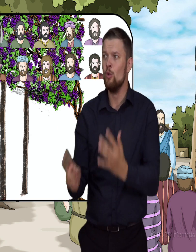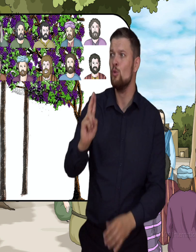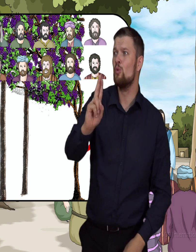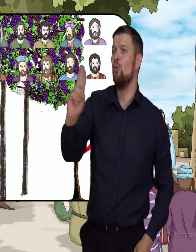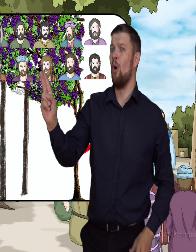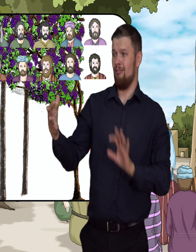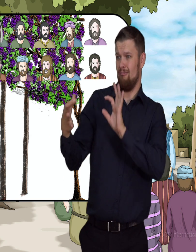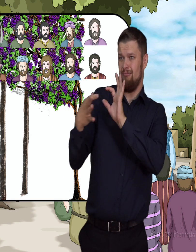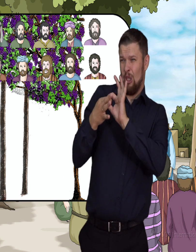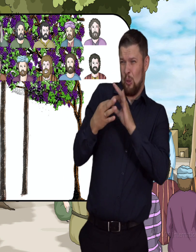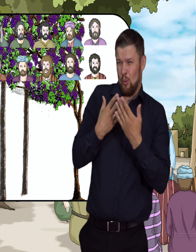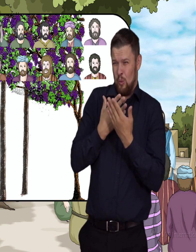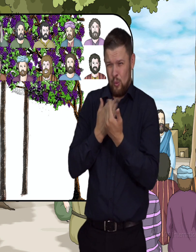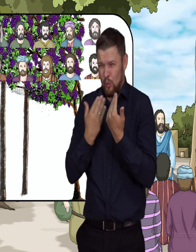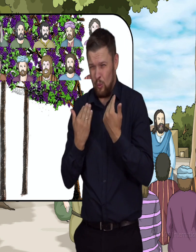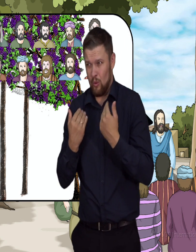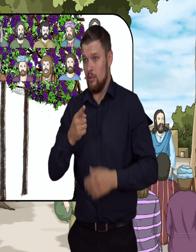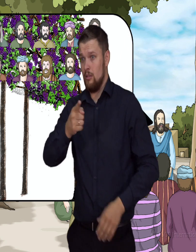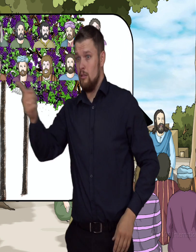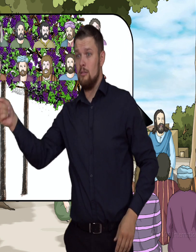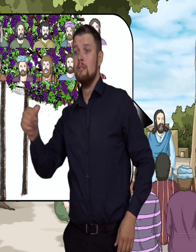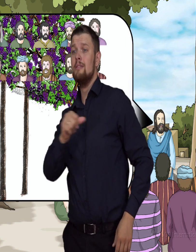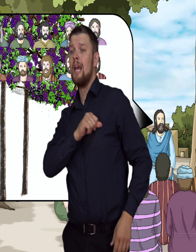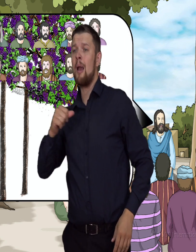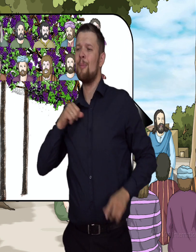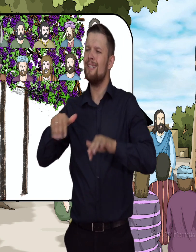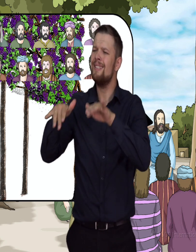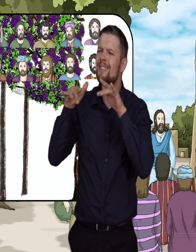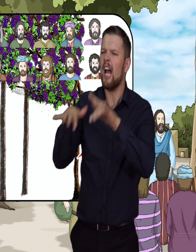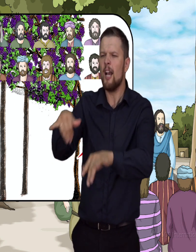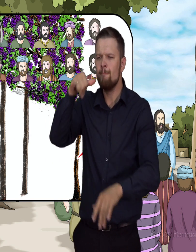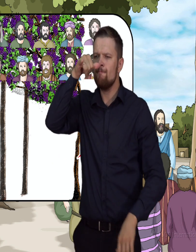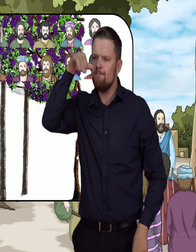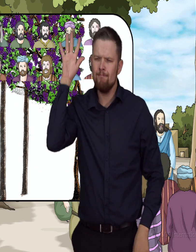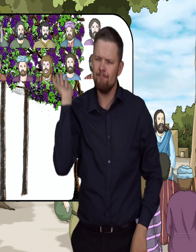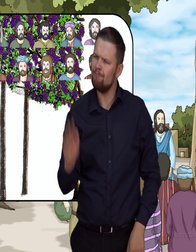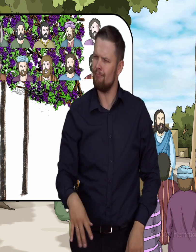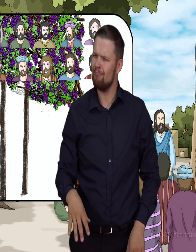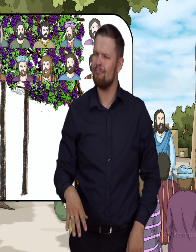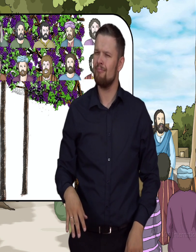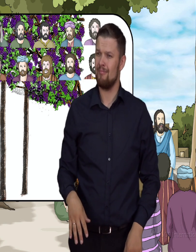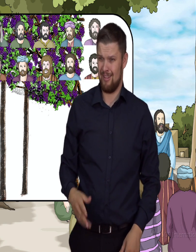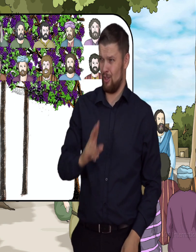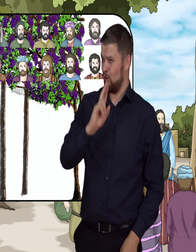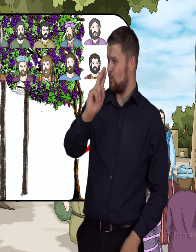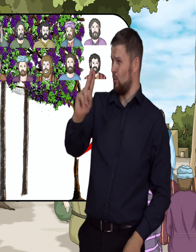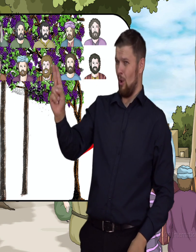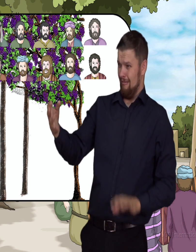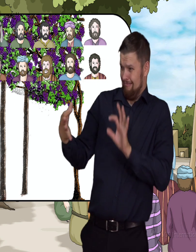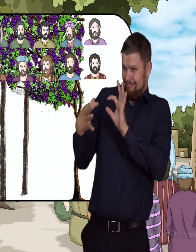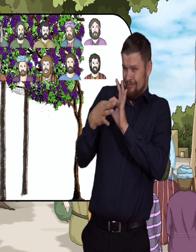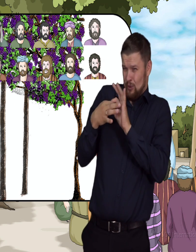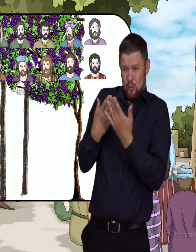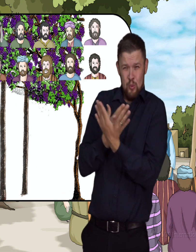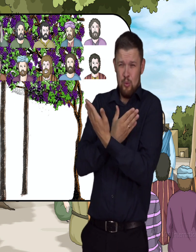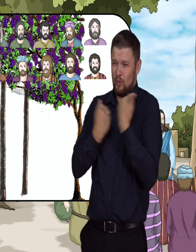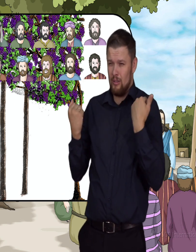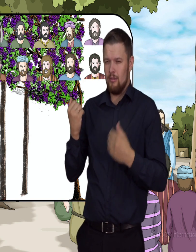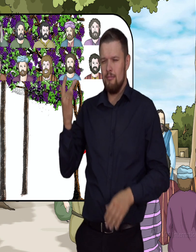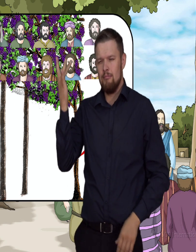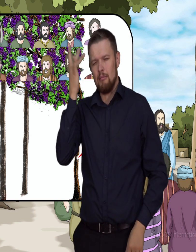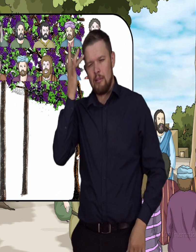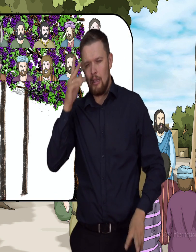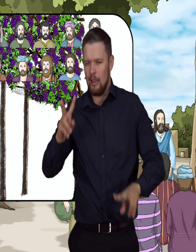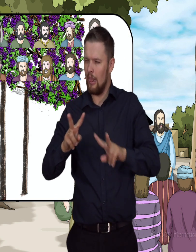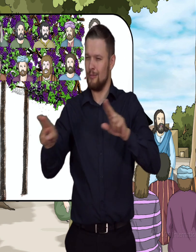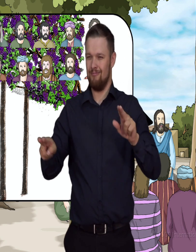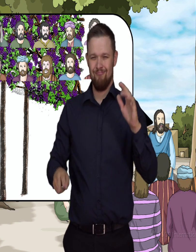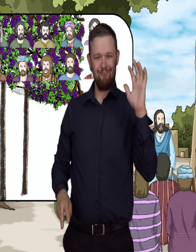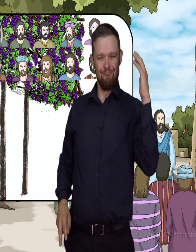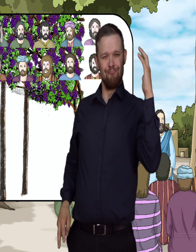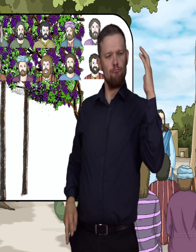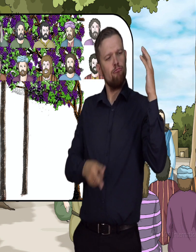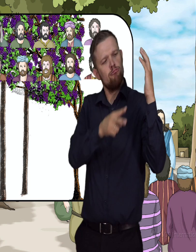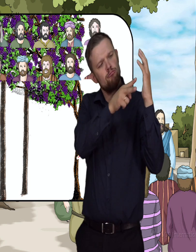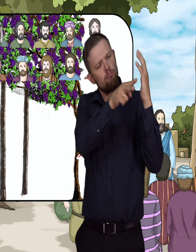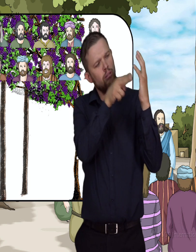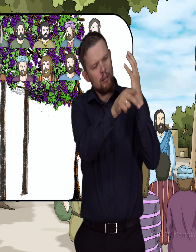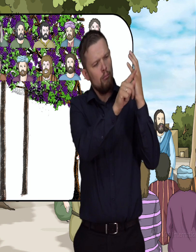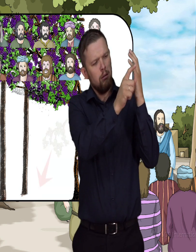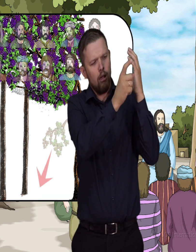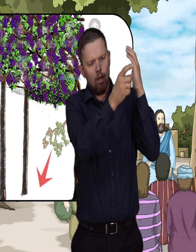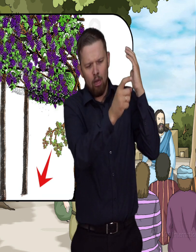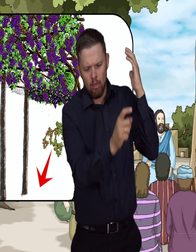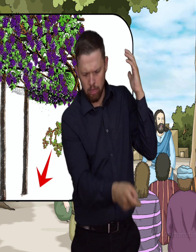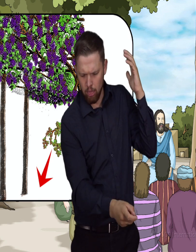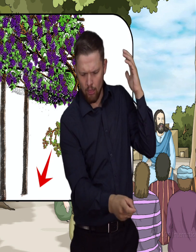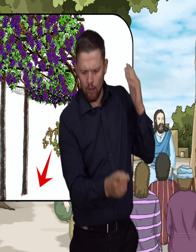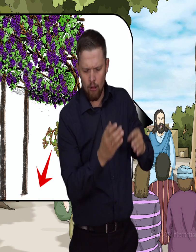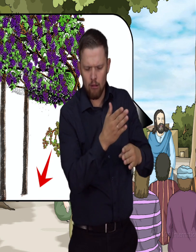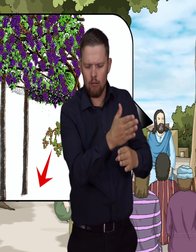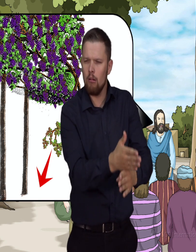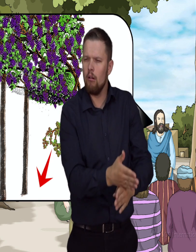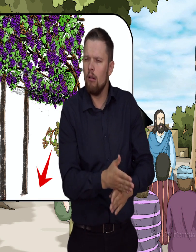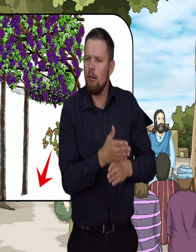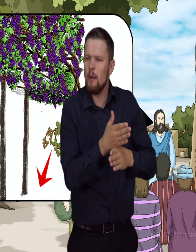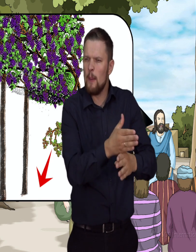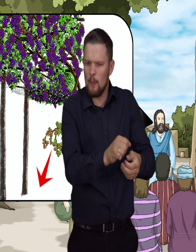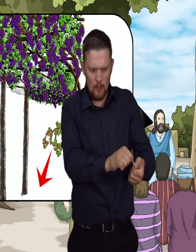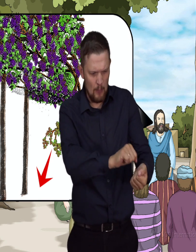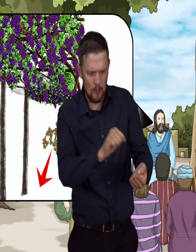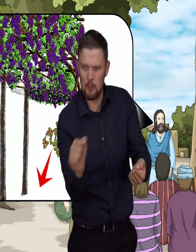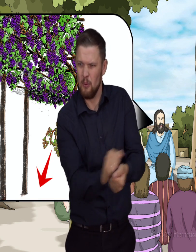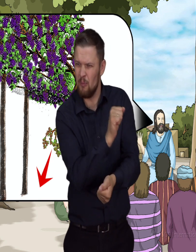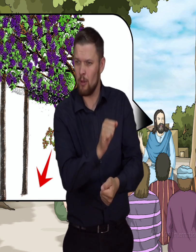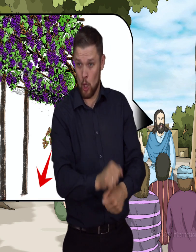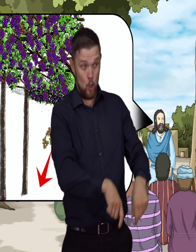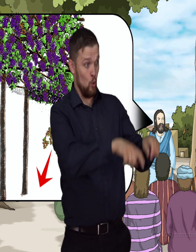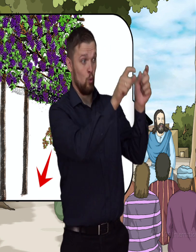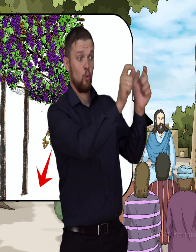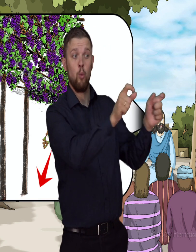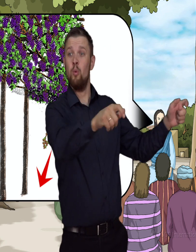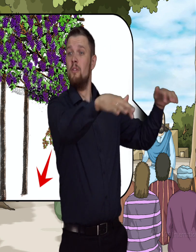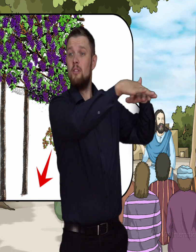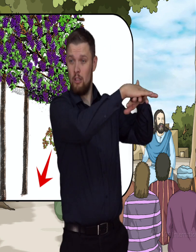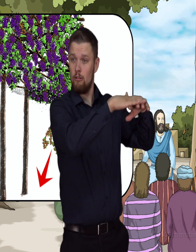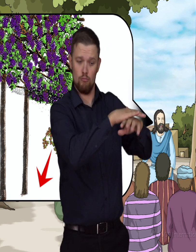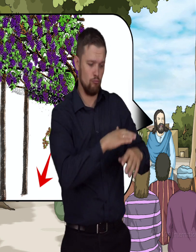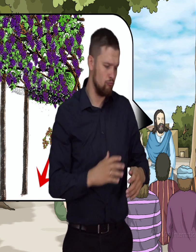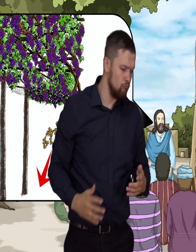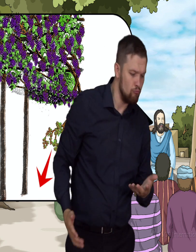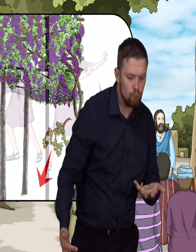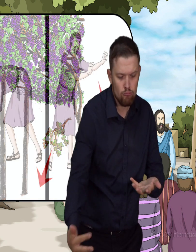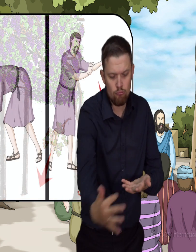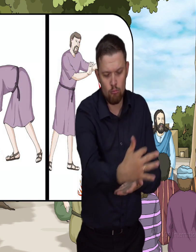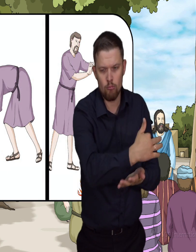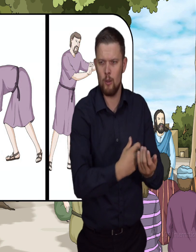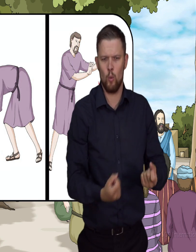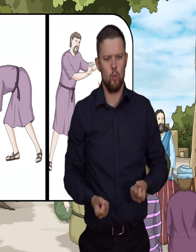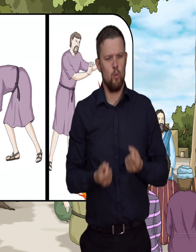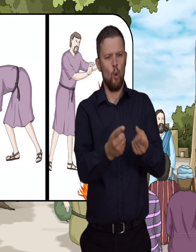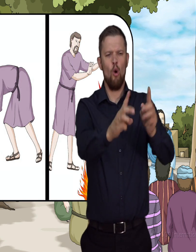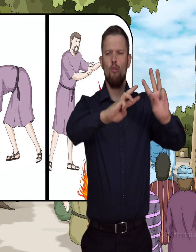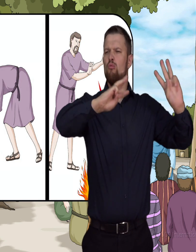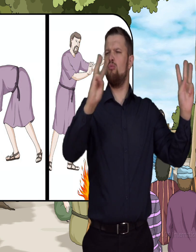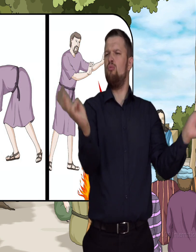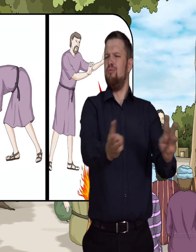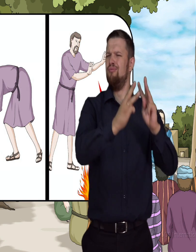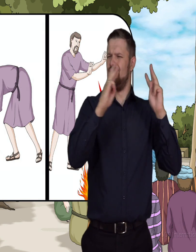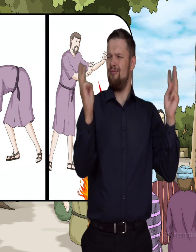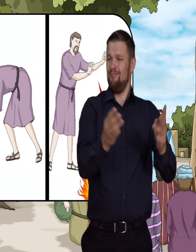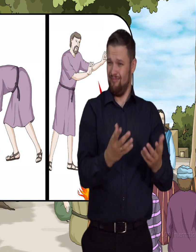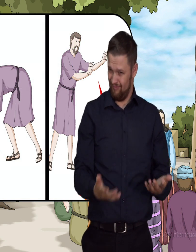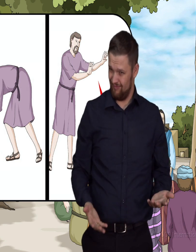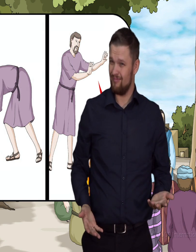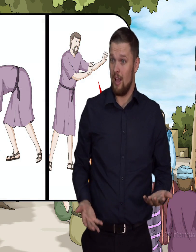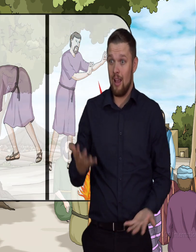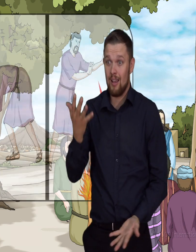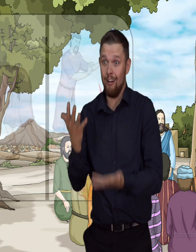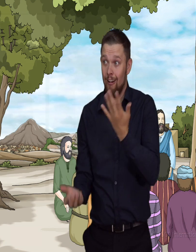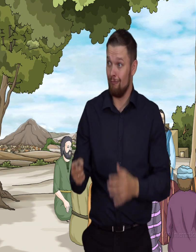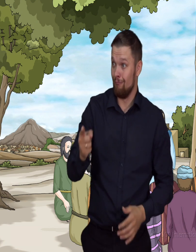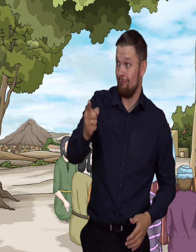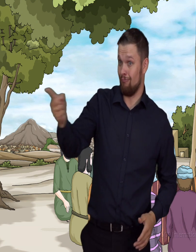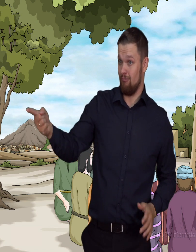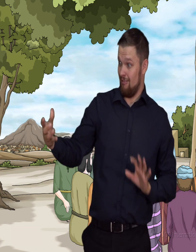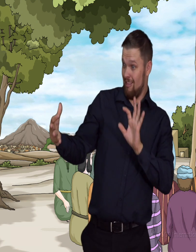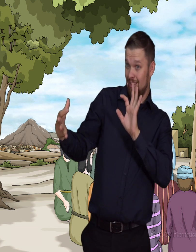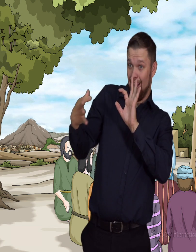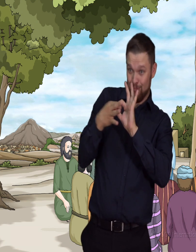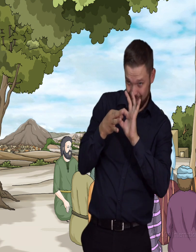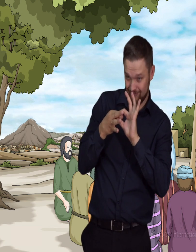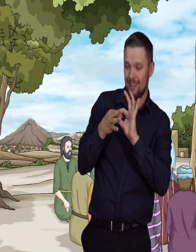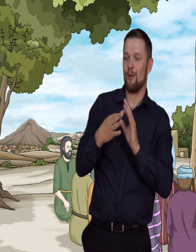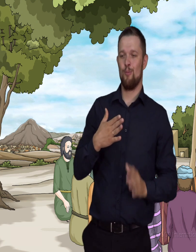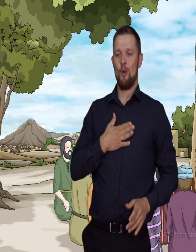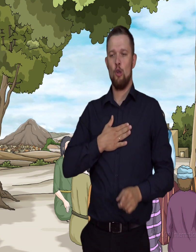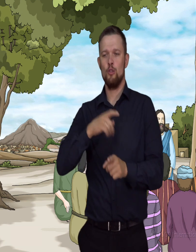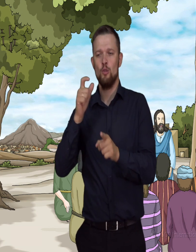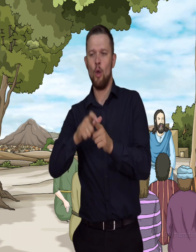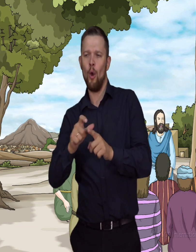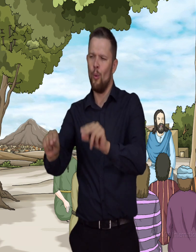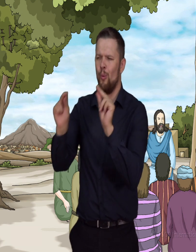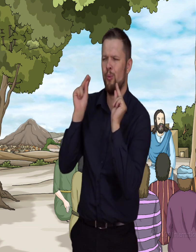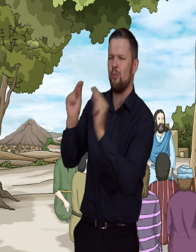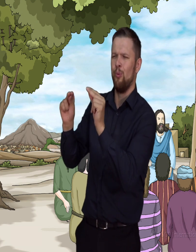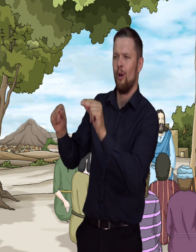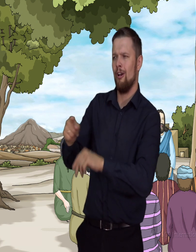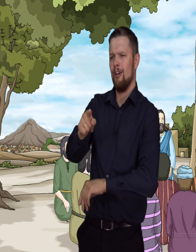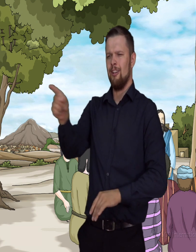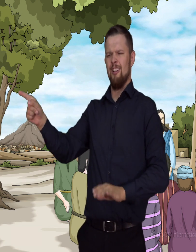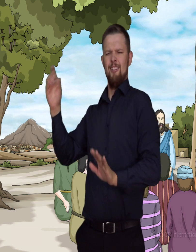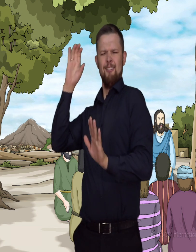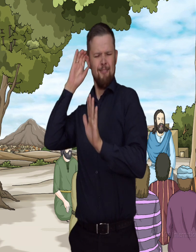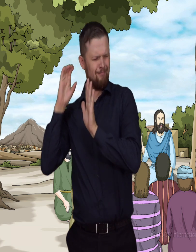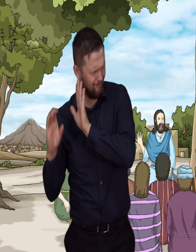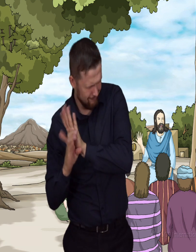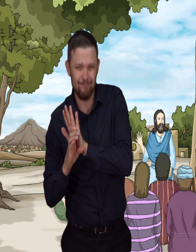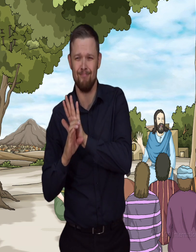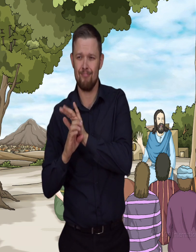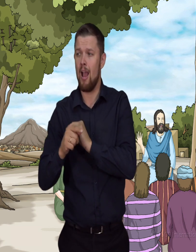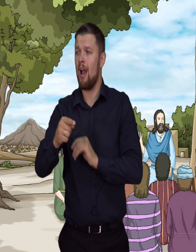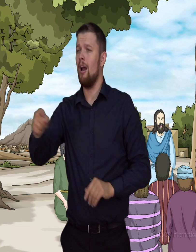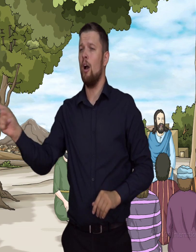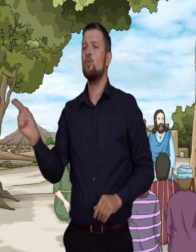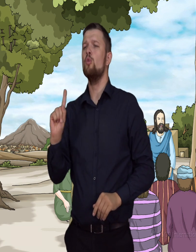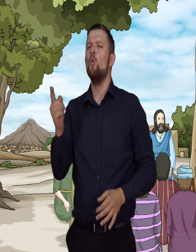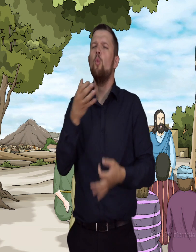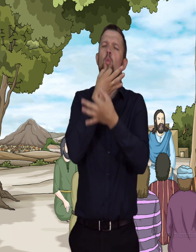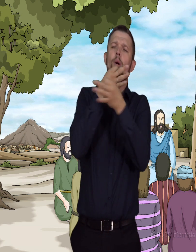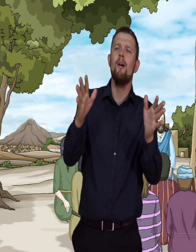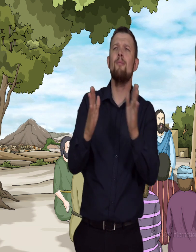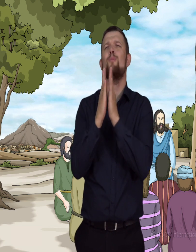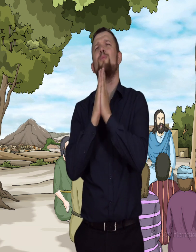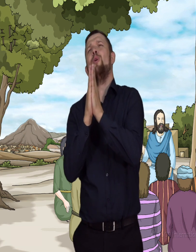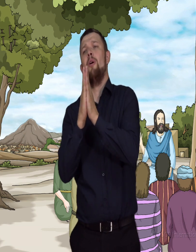If anyone does not remain in Me, he is like a branch that is thrown away and withers. Such branches are gathered up, thrown into the fire, and burned.